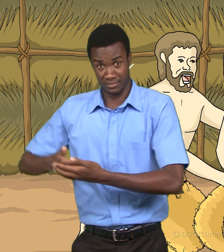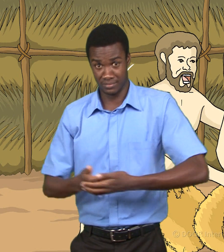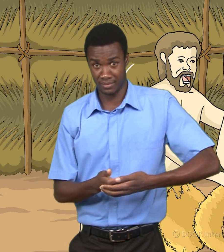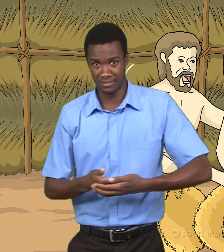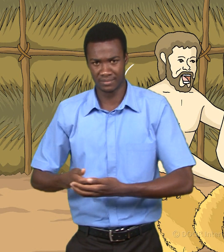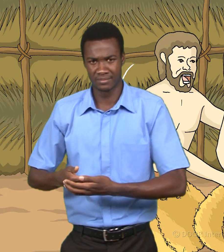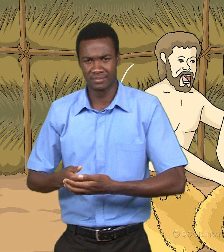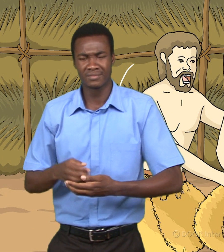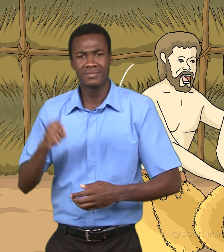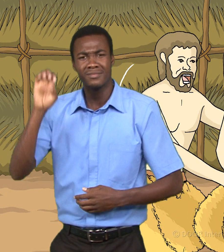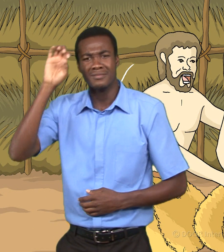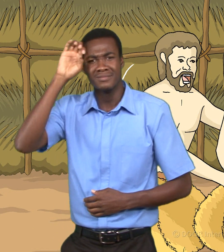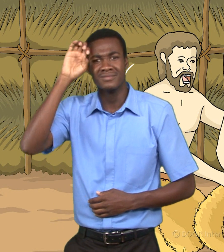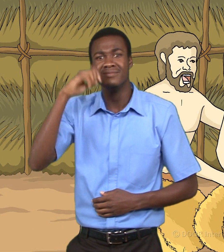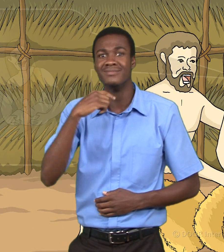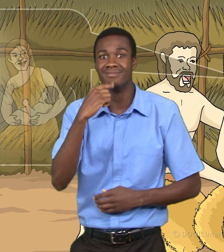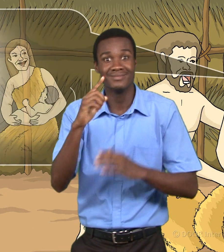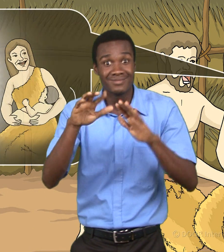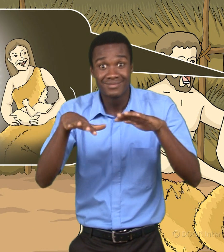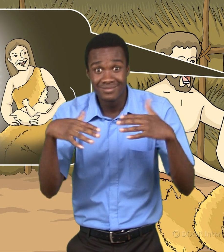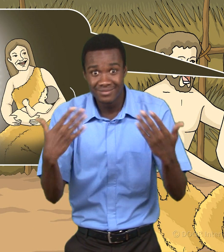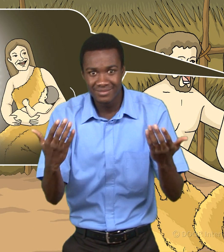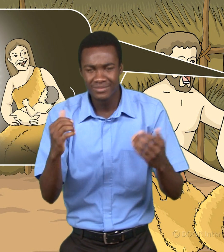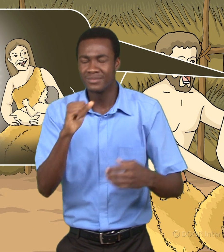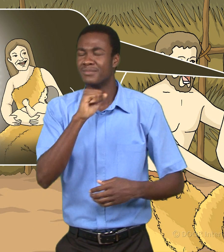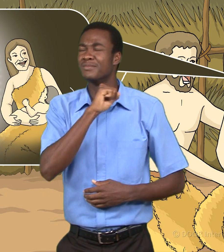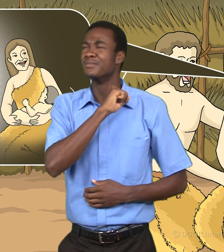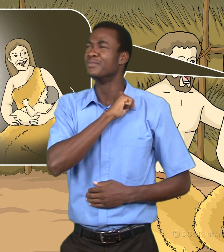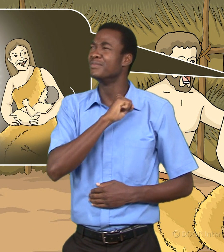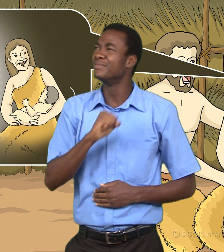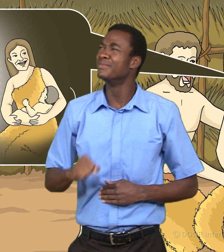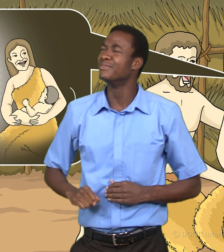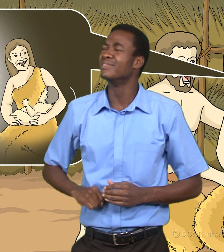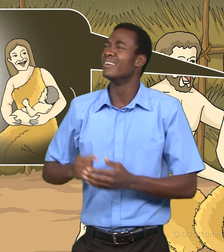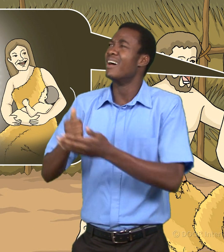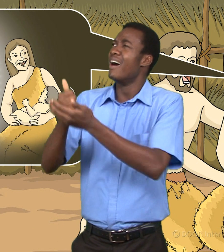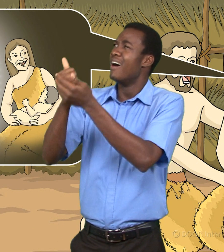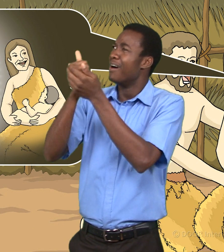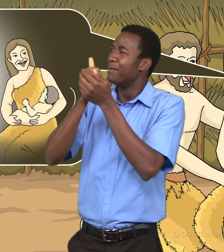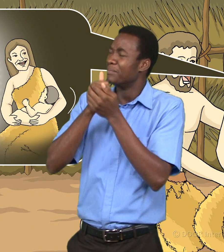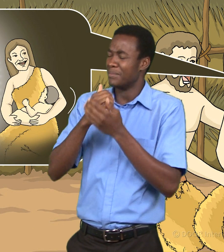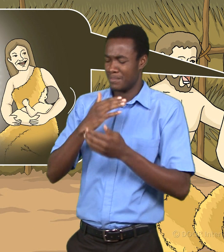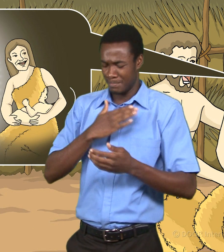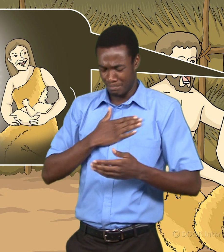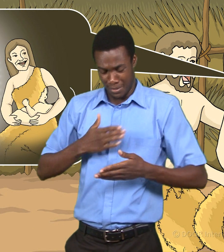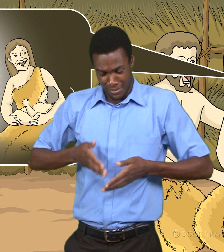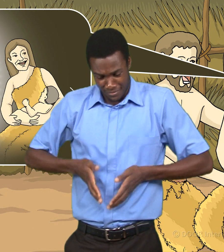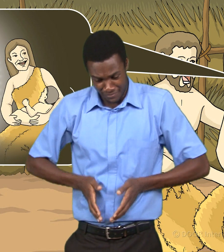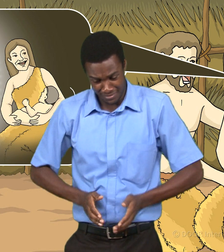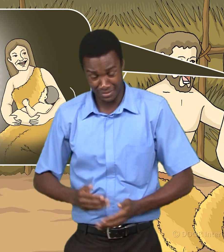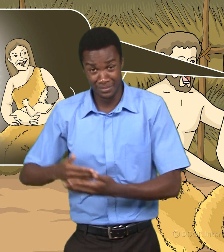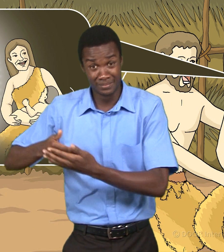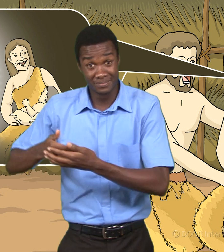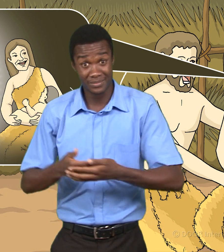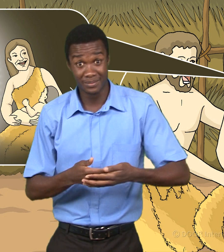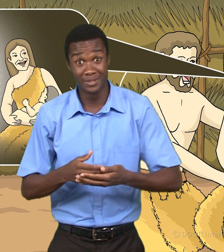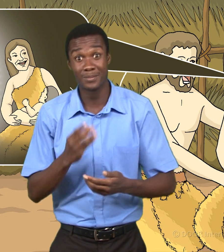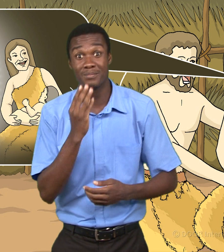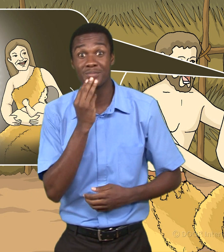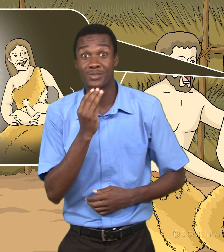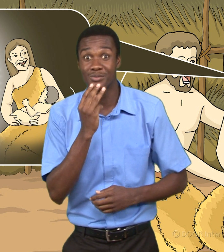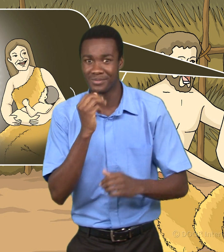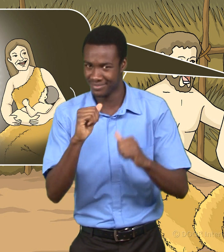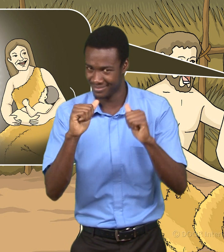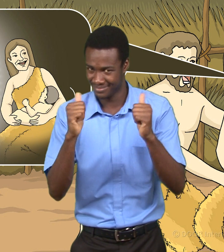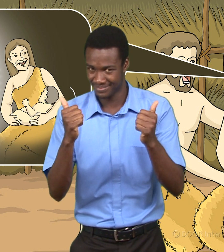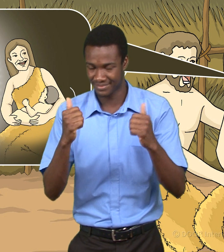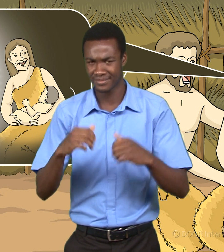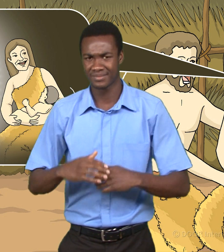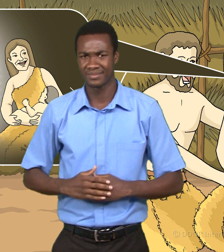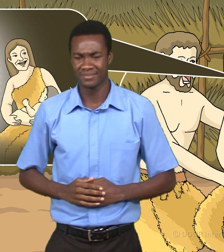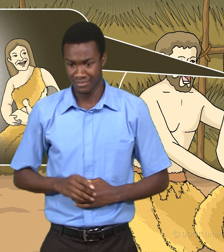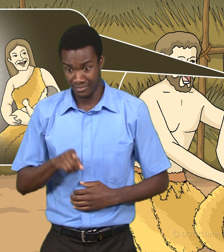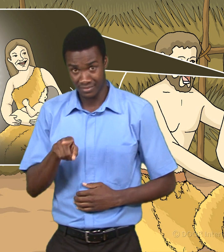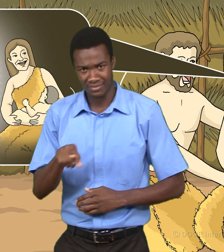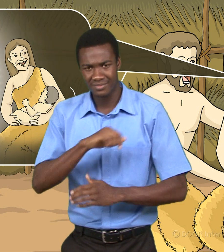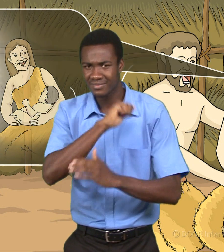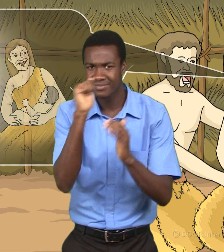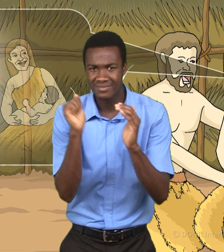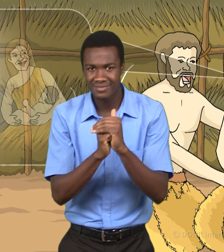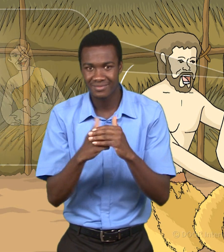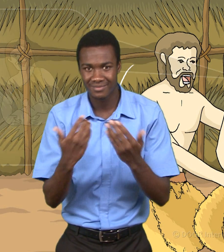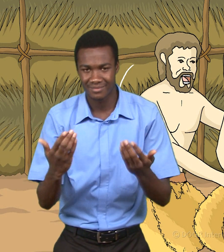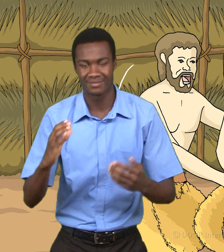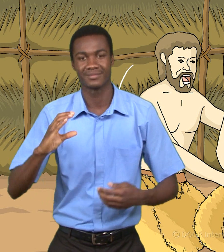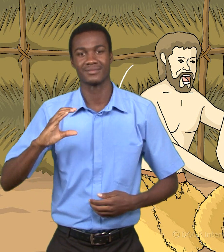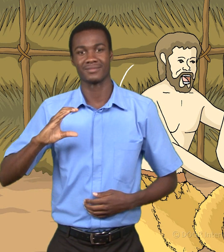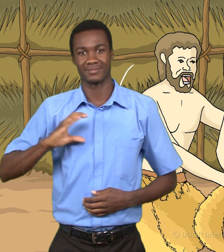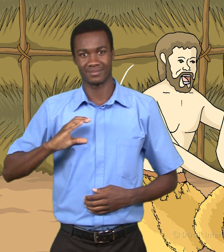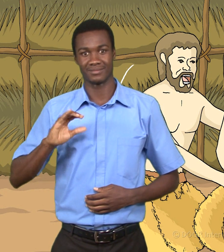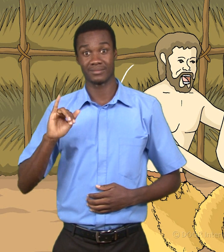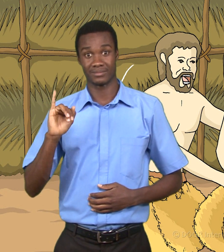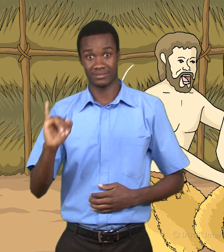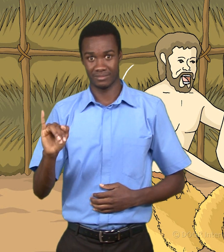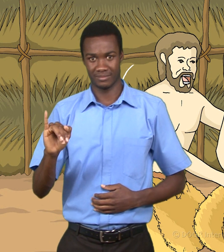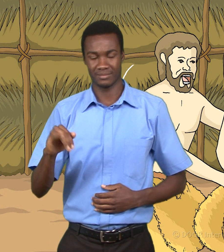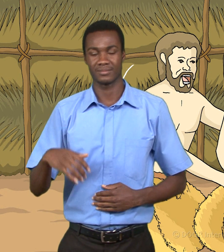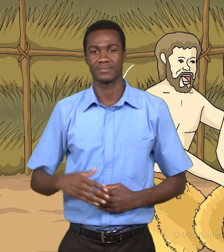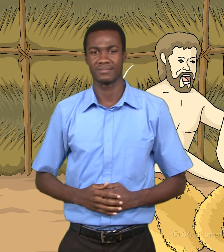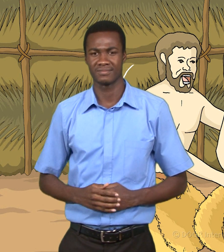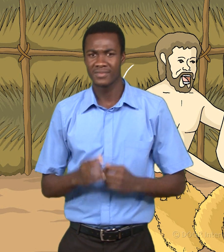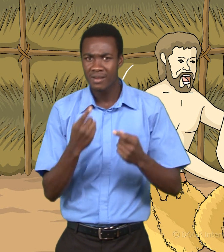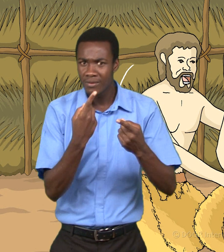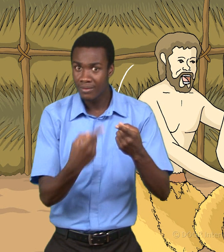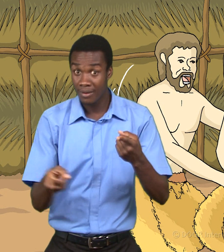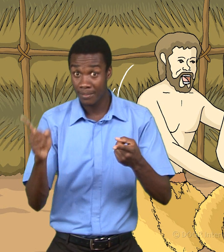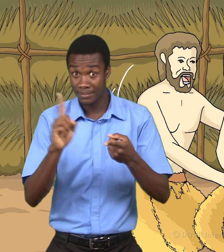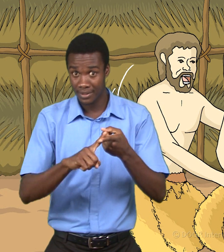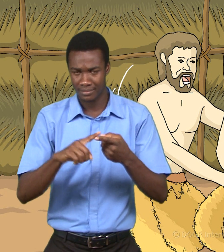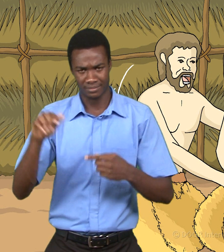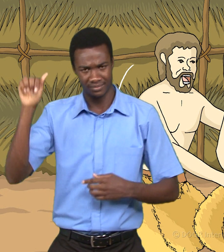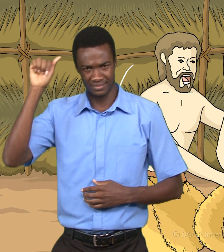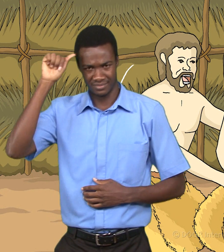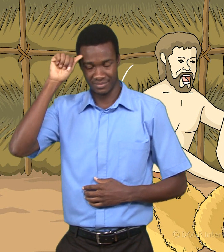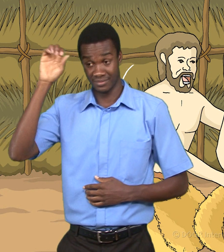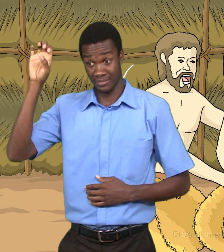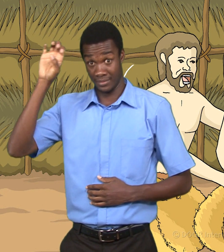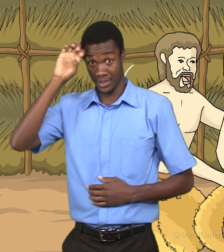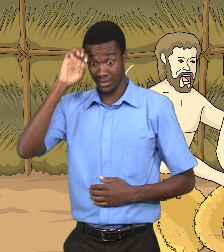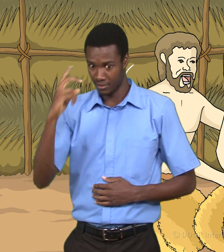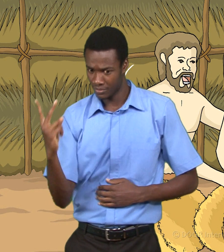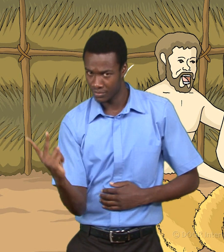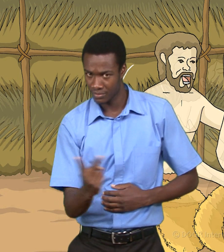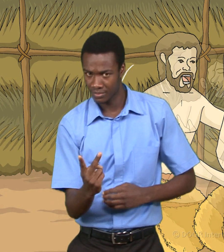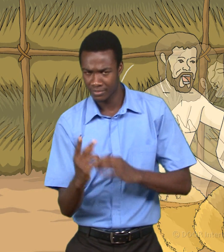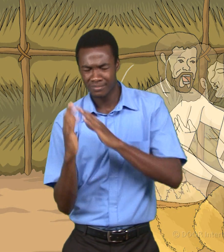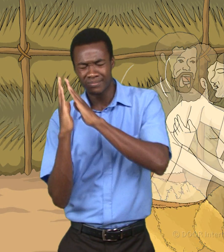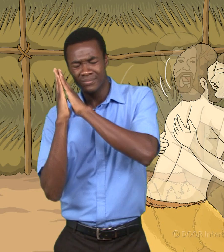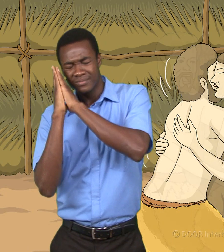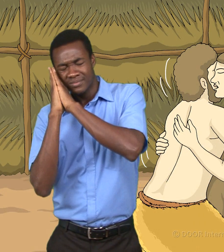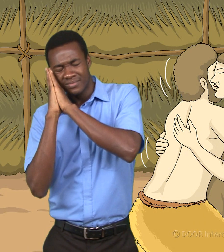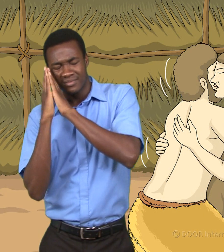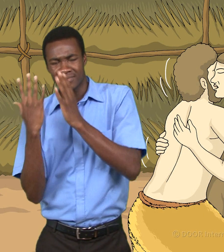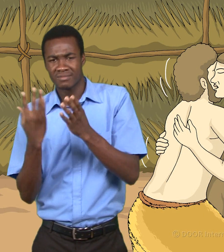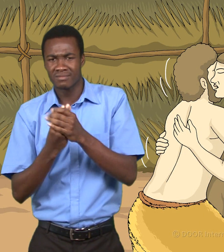“With the help of the LORD I have brought forth a man,” she said.